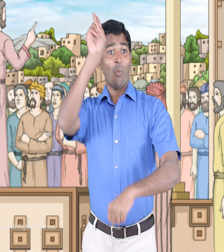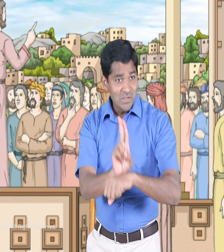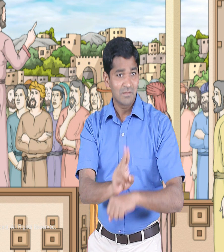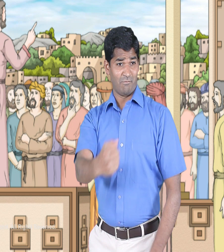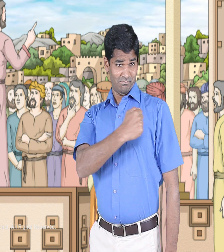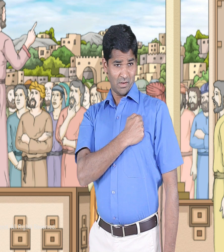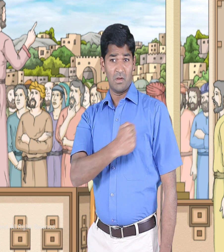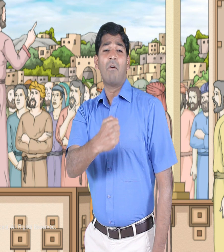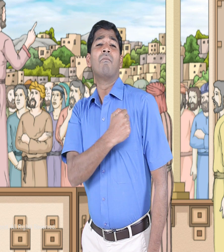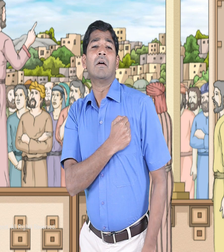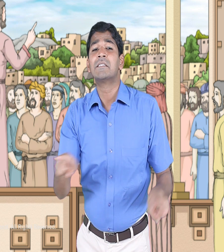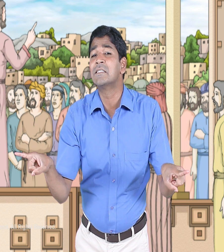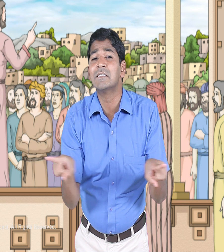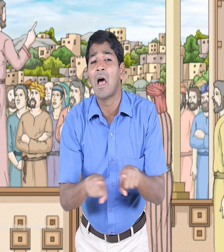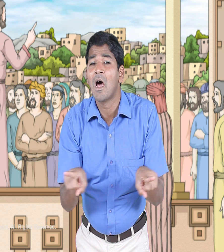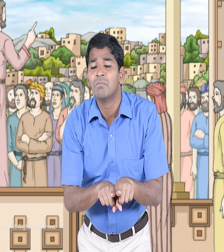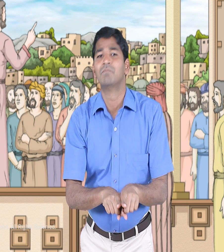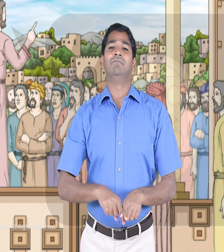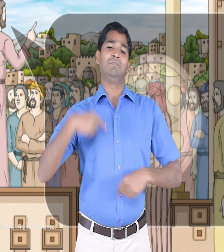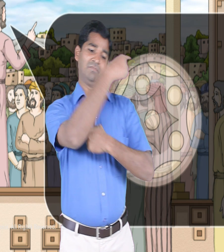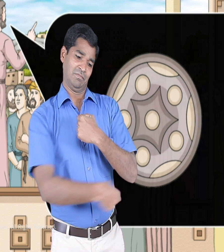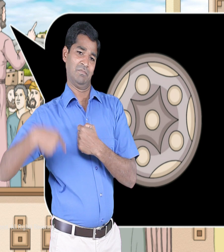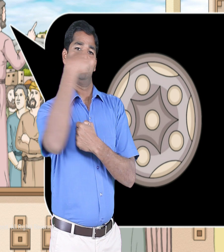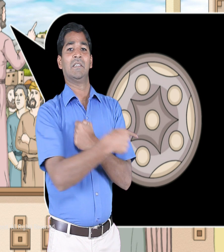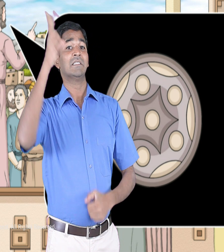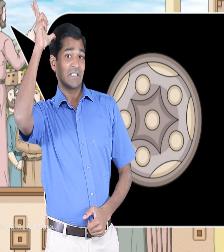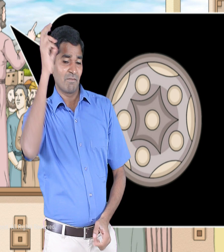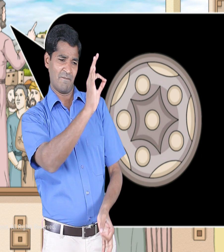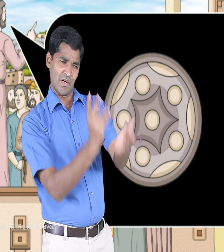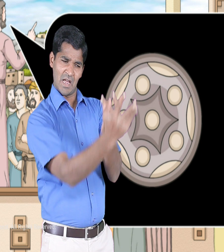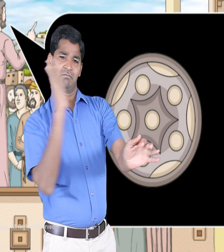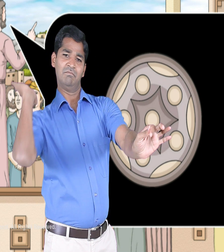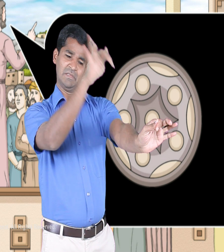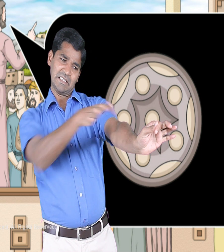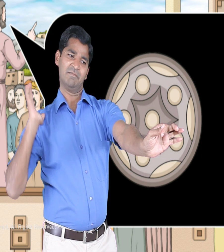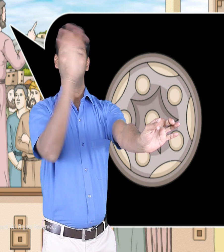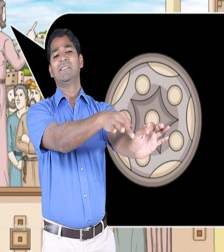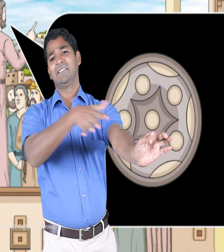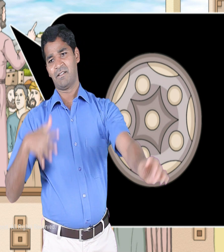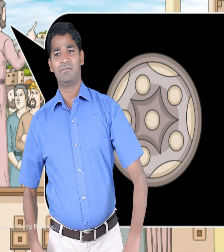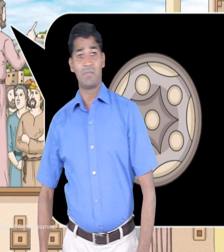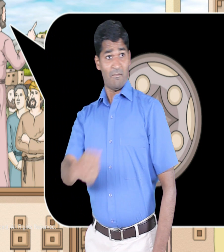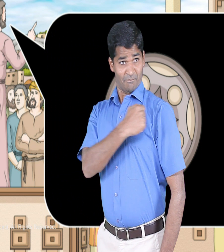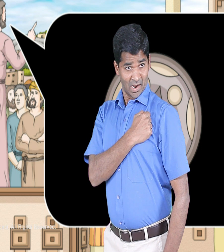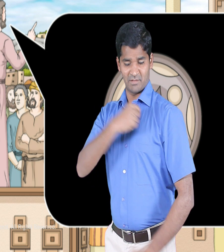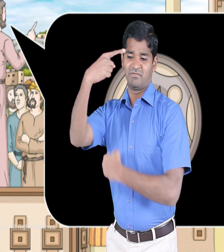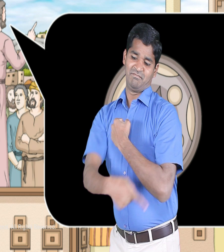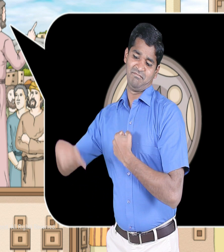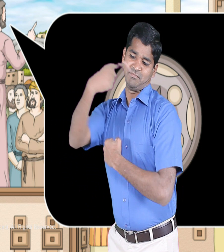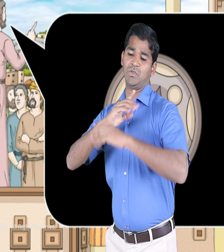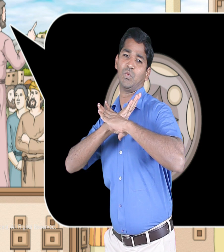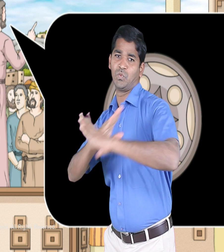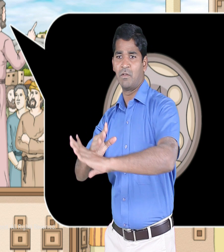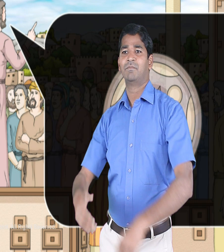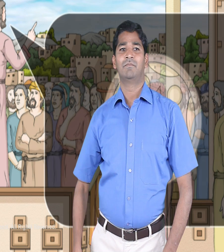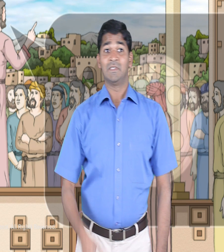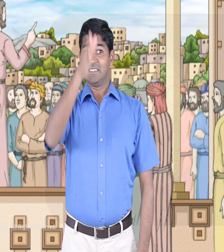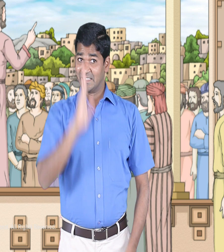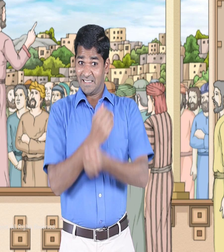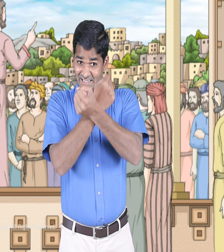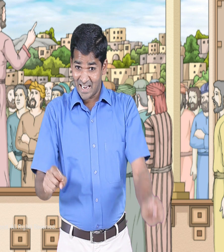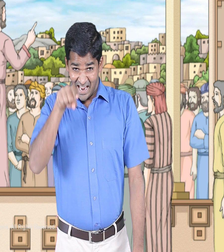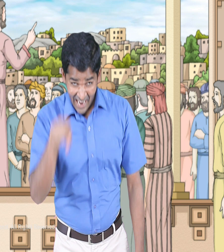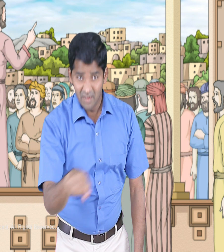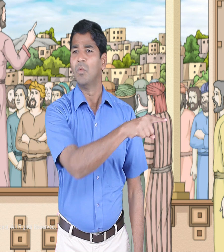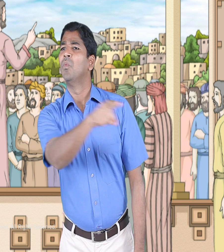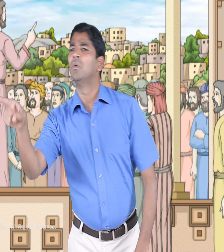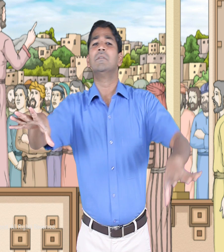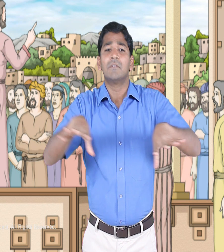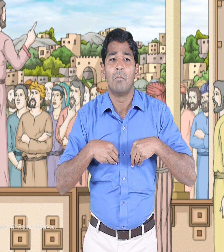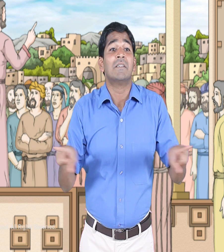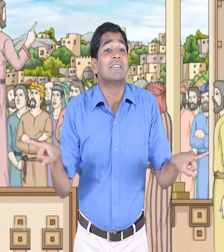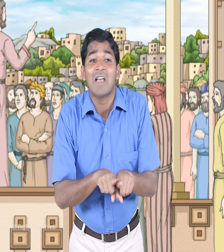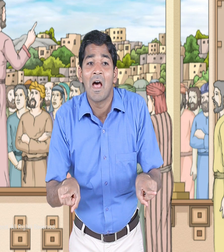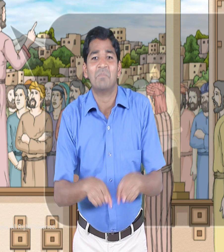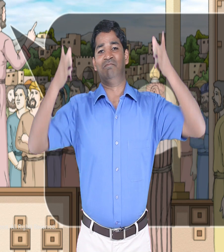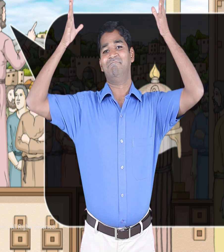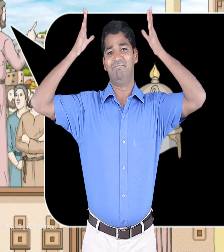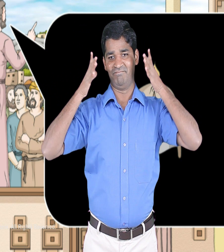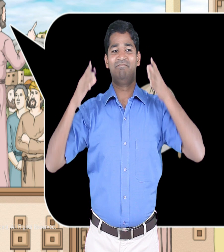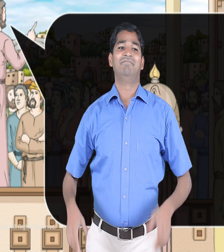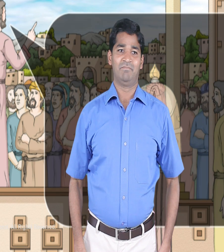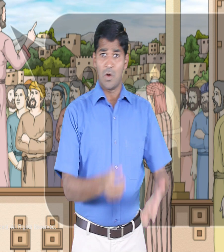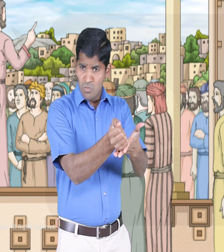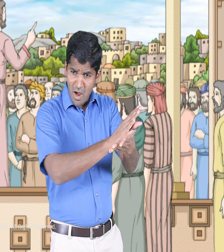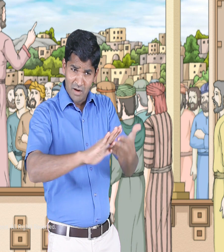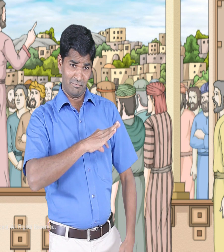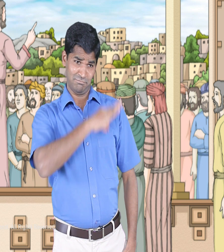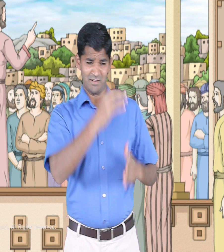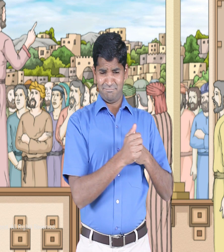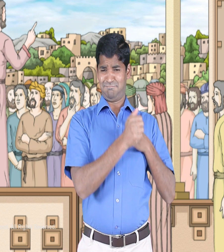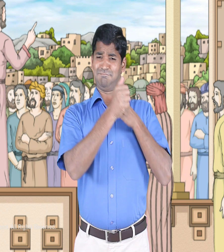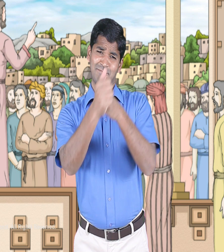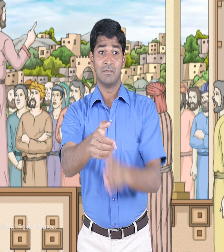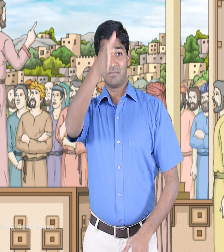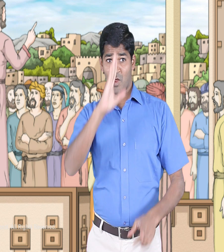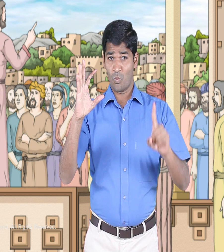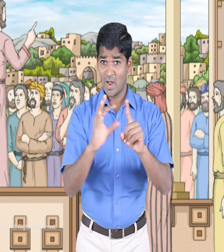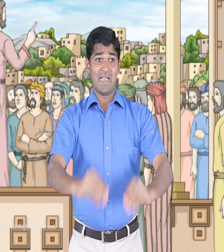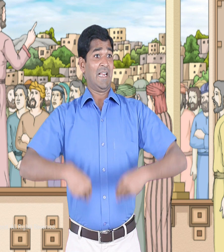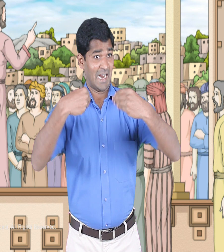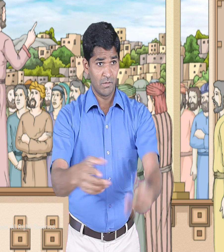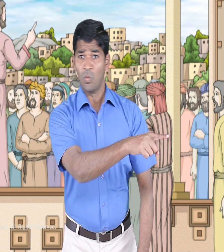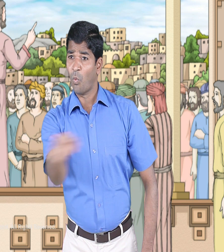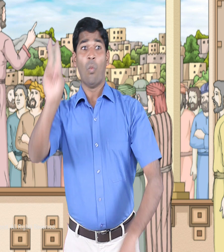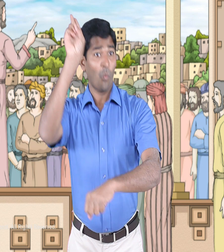In addition to all this, take up the shield of faith, with which you can extinguish all the flaming arrows of the evil one.